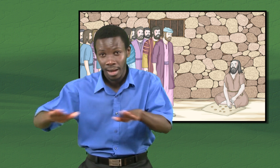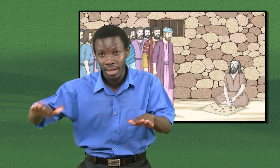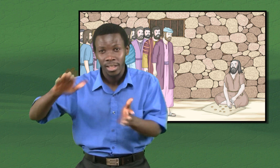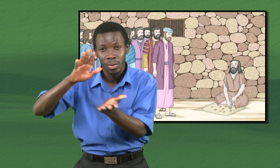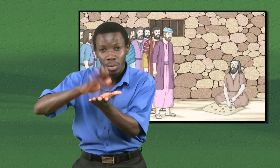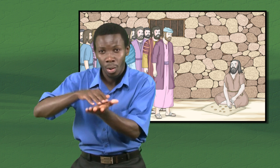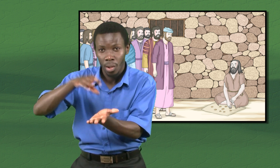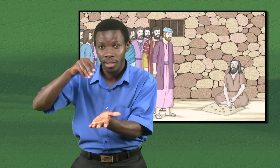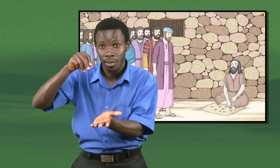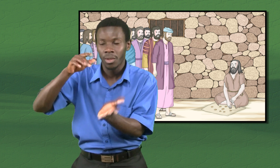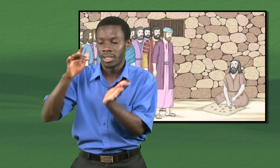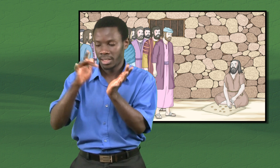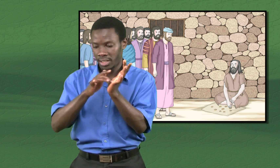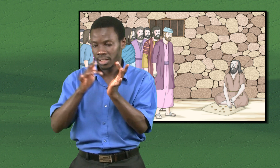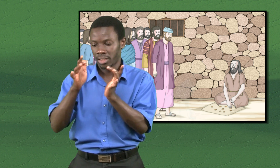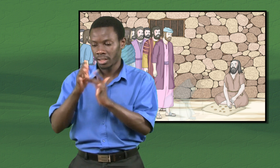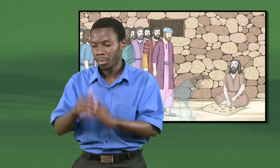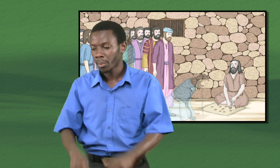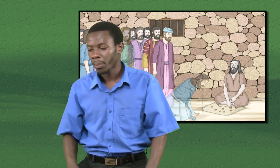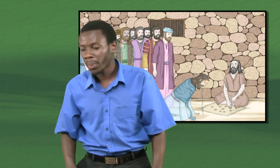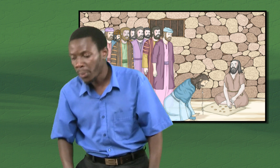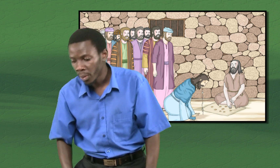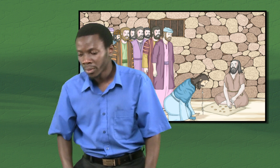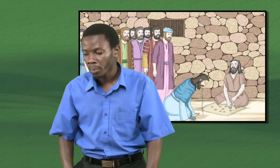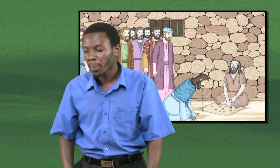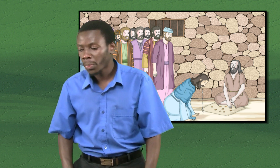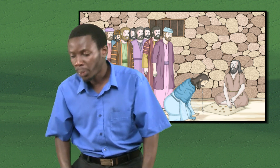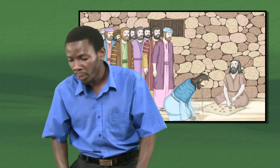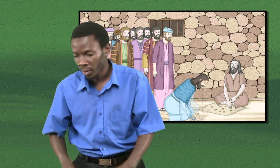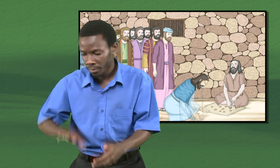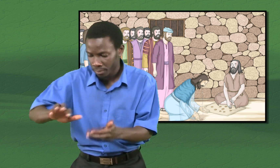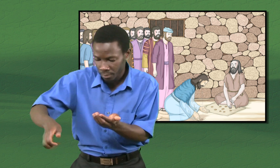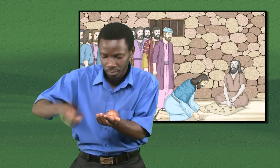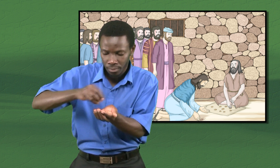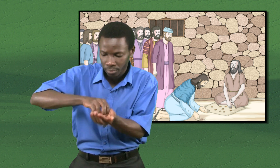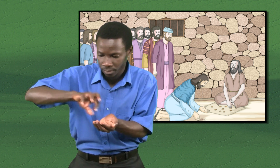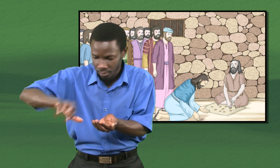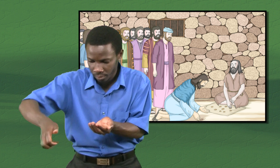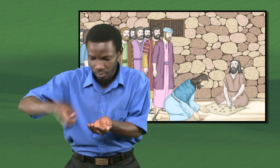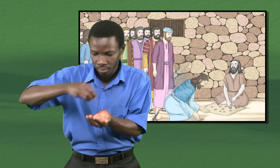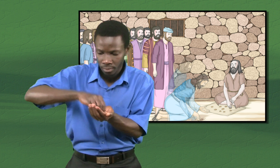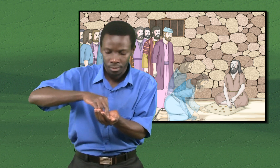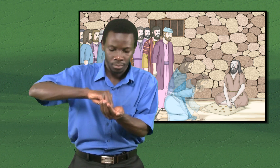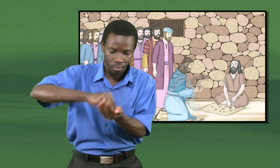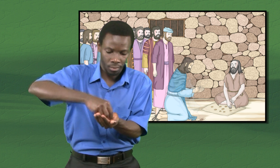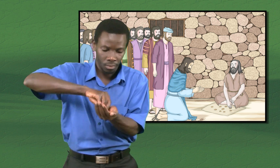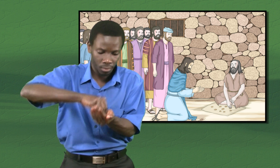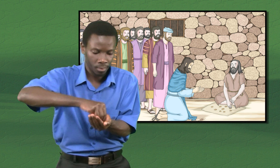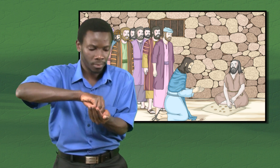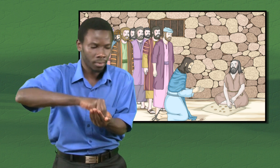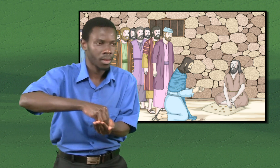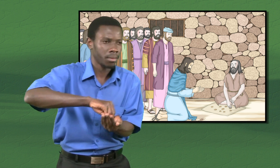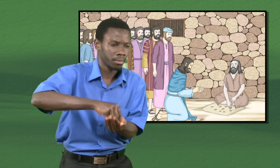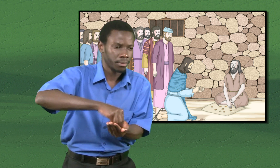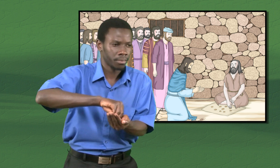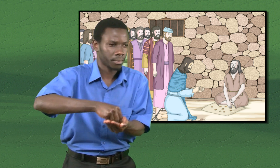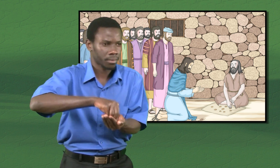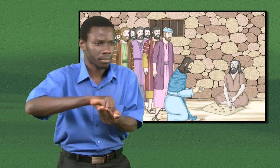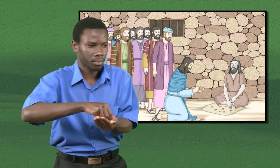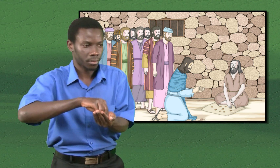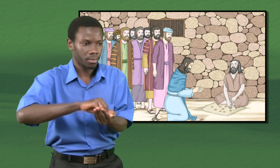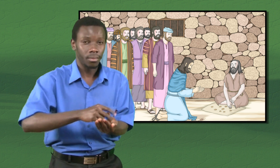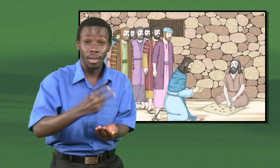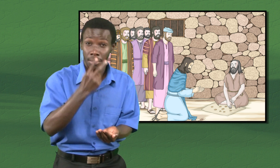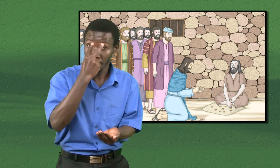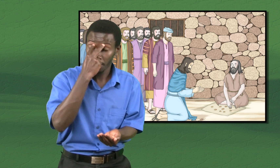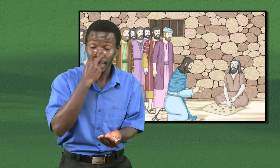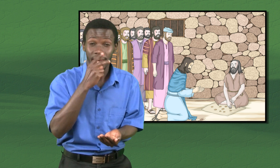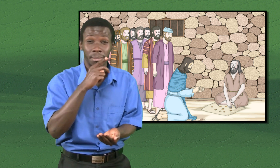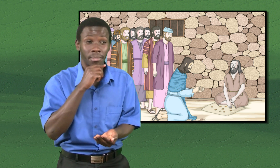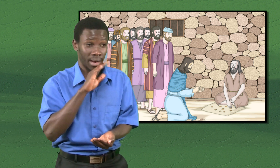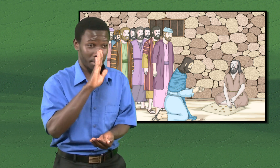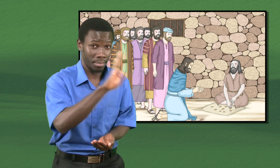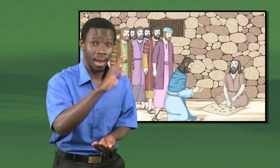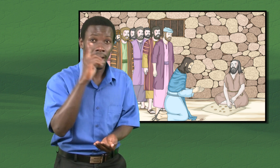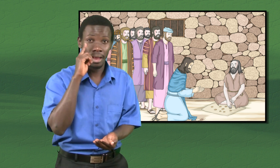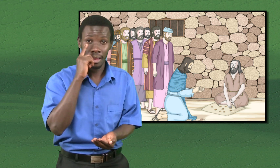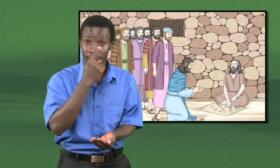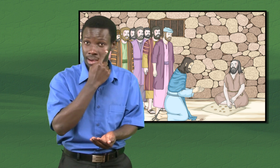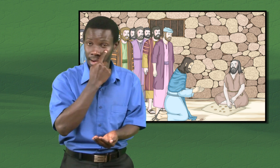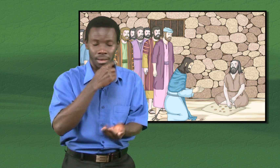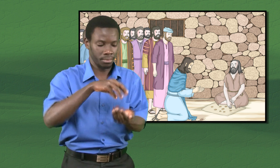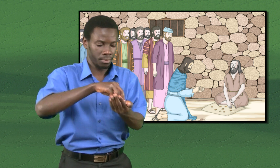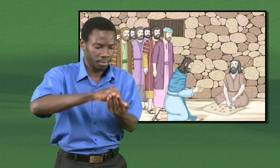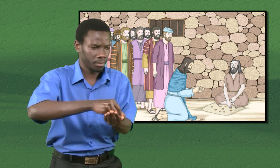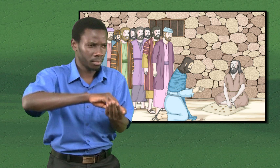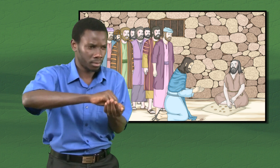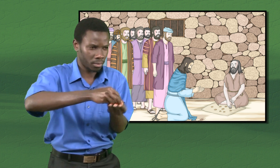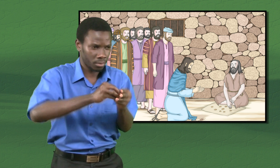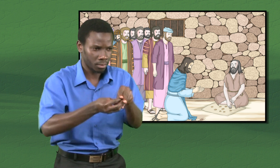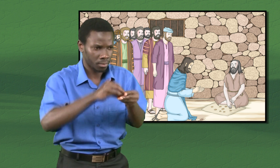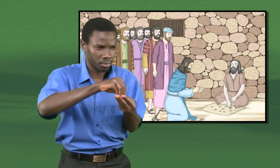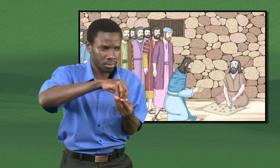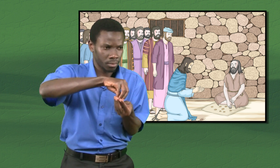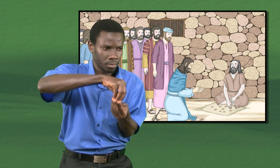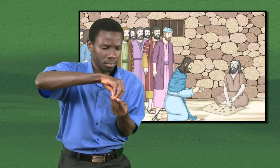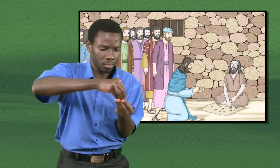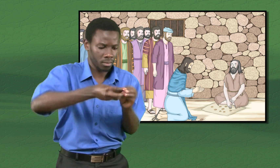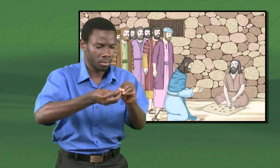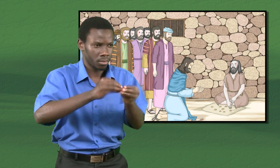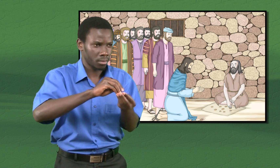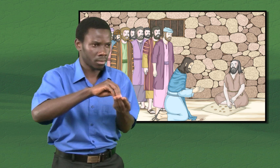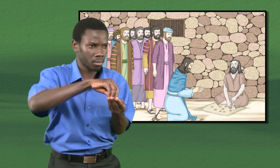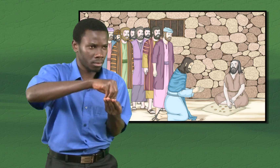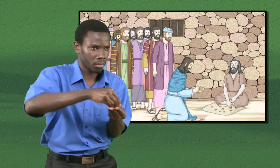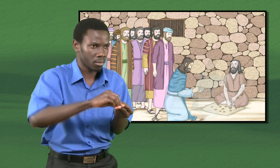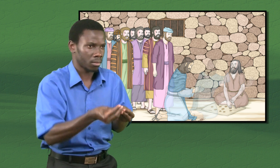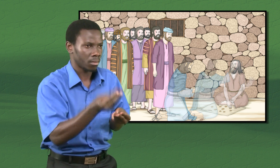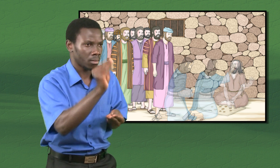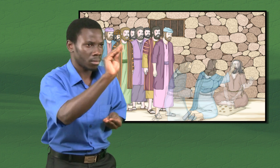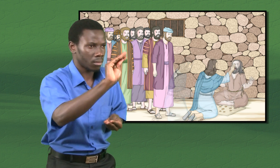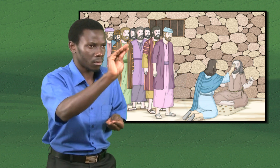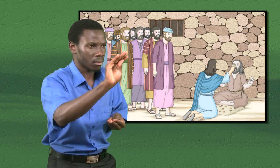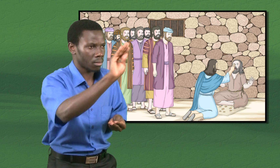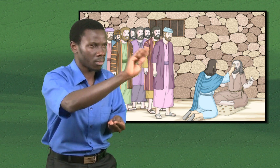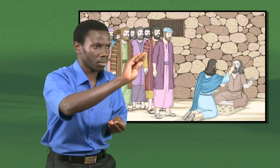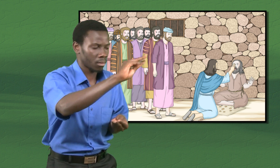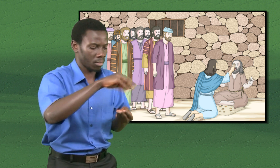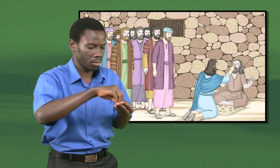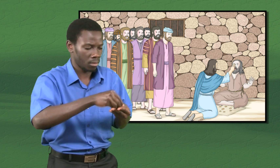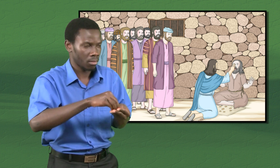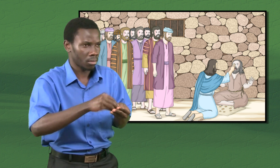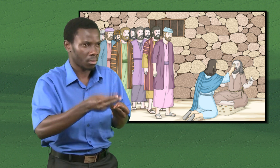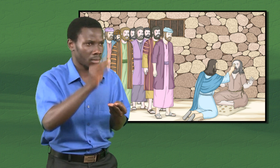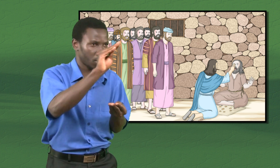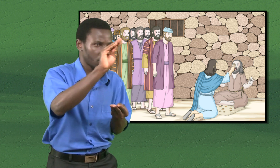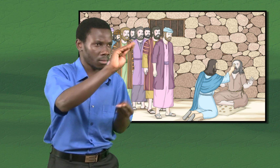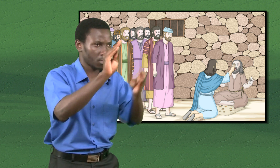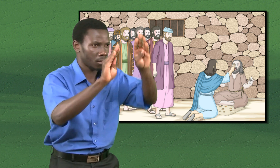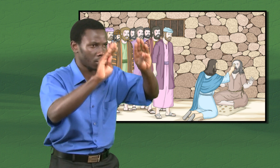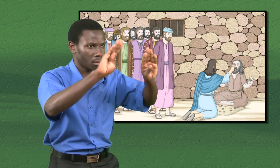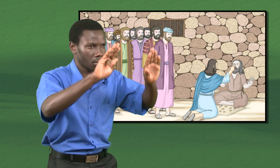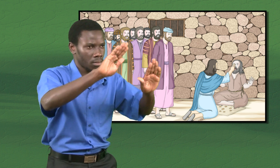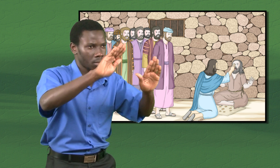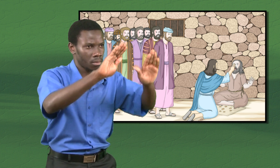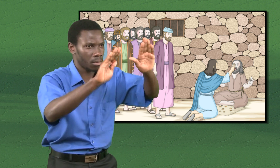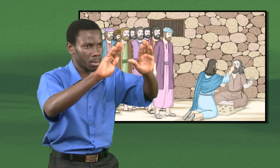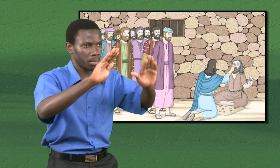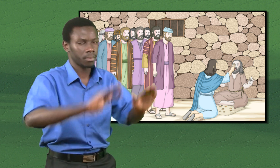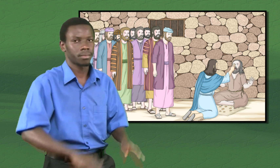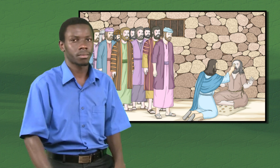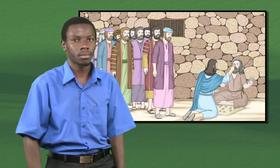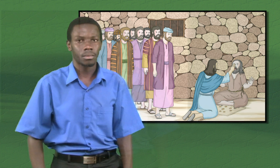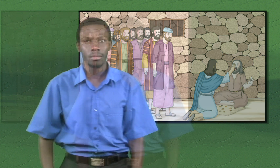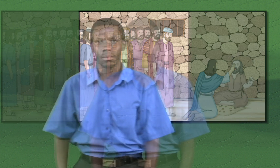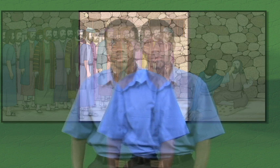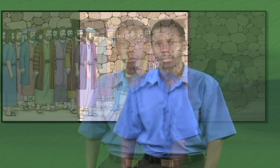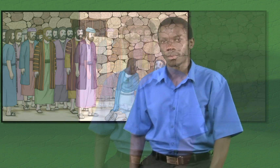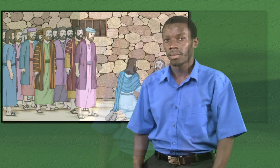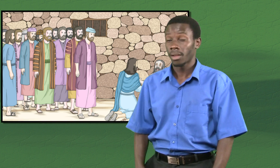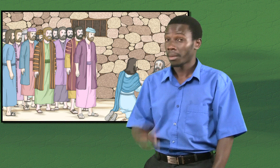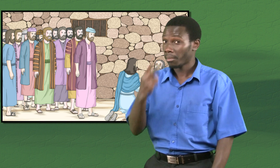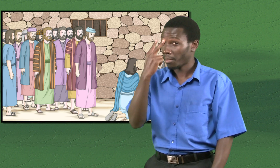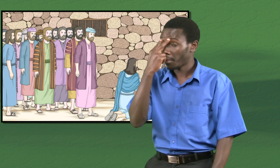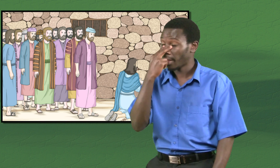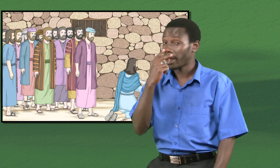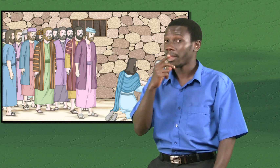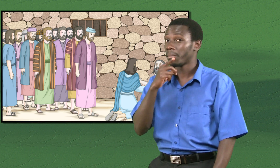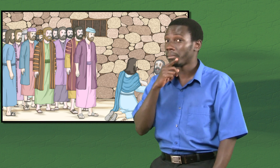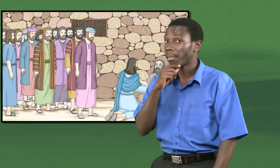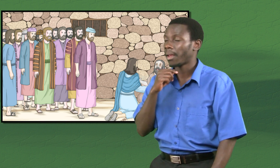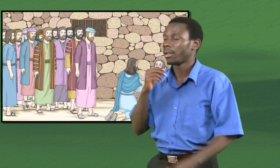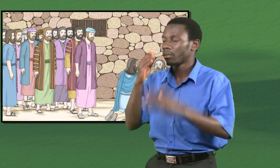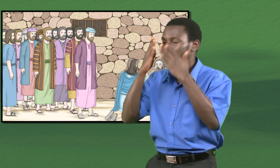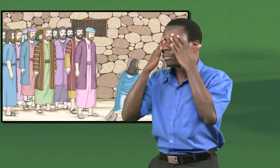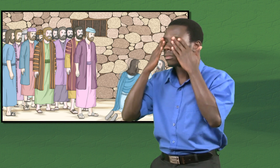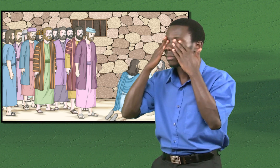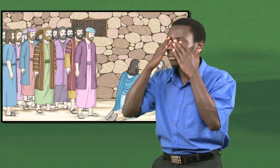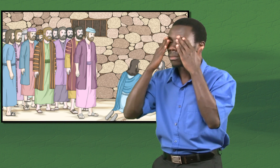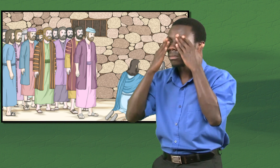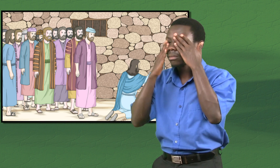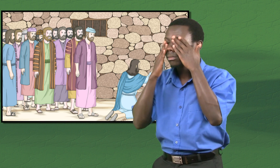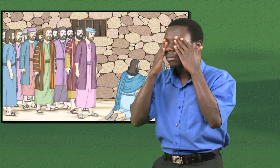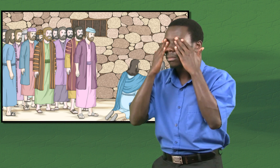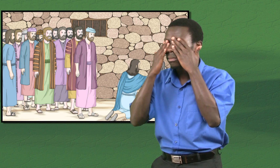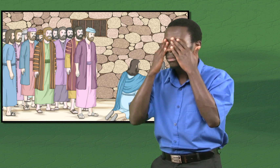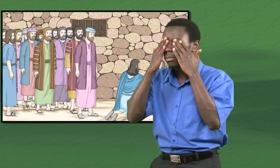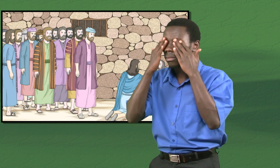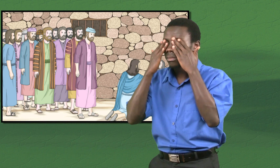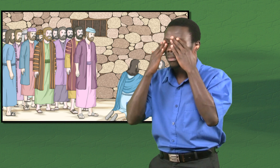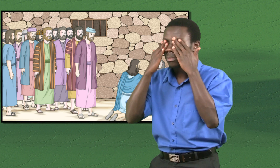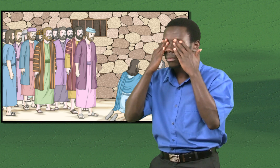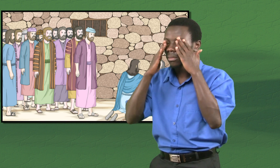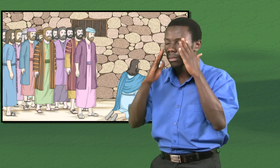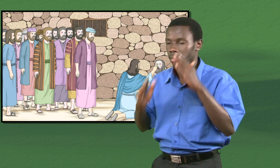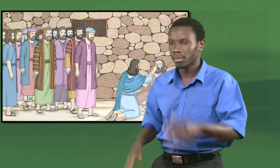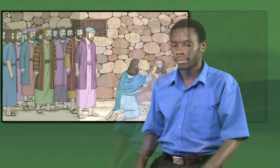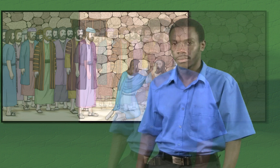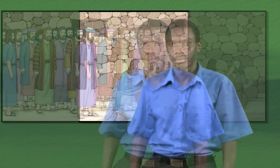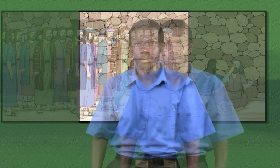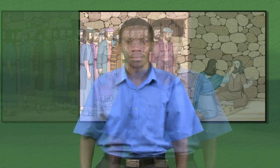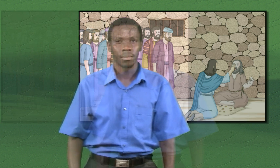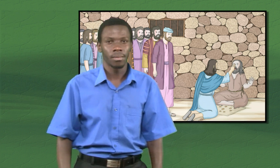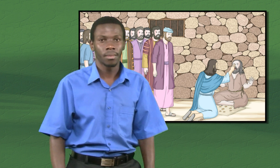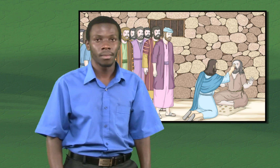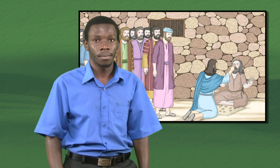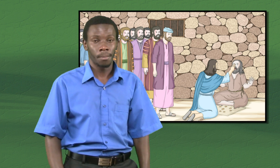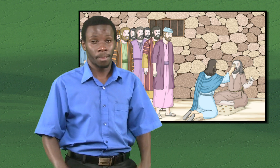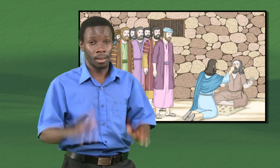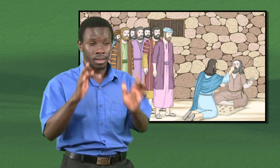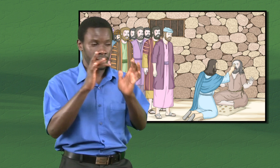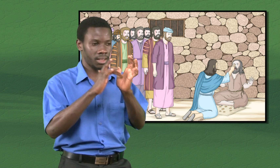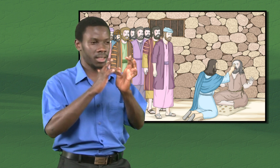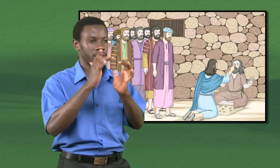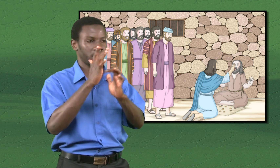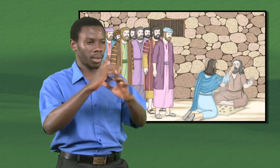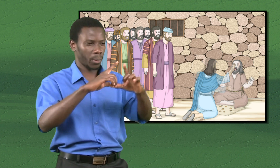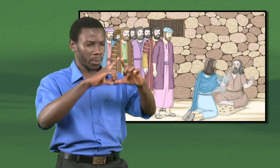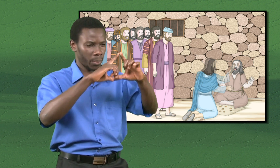When Jesus had said this, He spit on the ground, made some mud, and applied it to the man’s eyes.